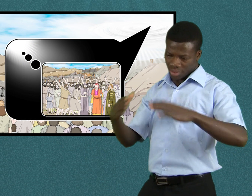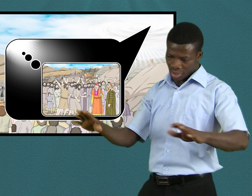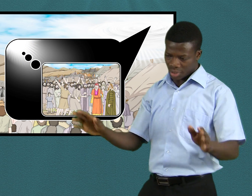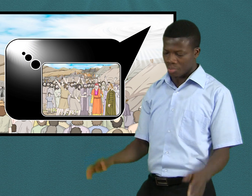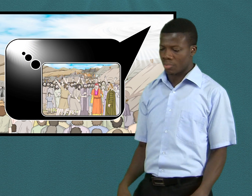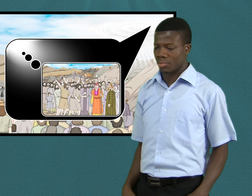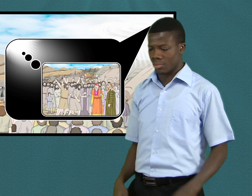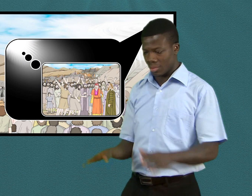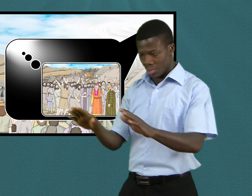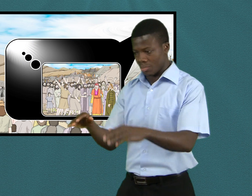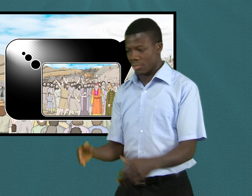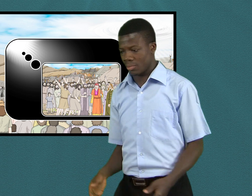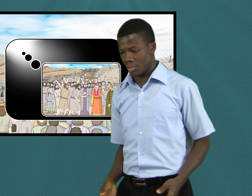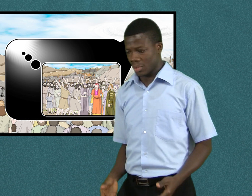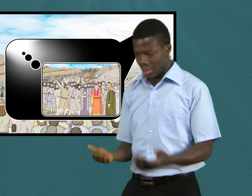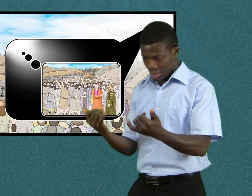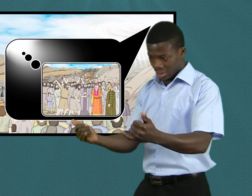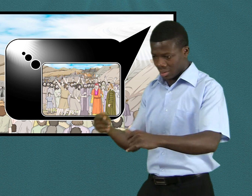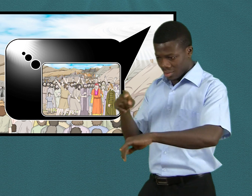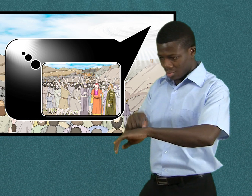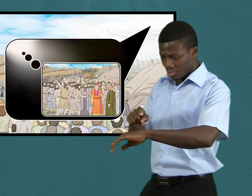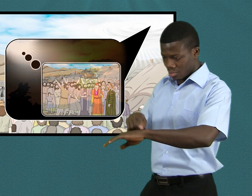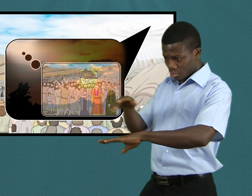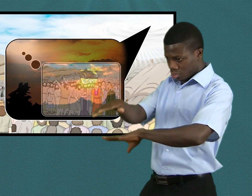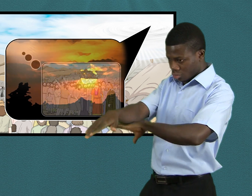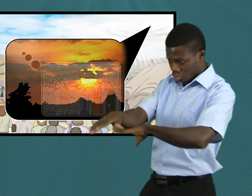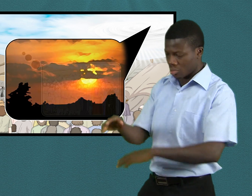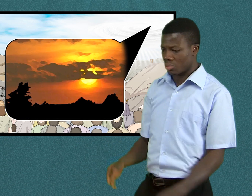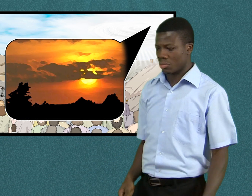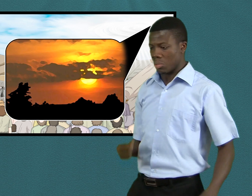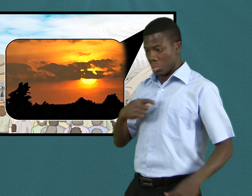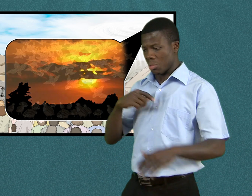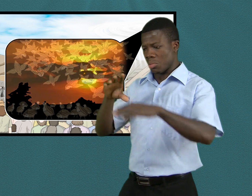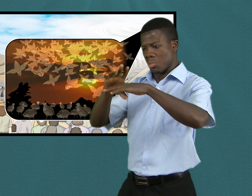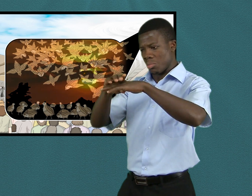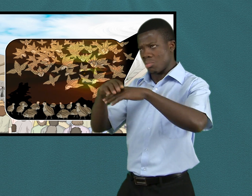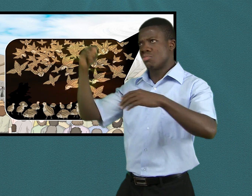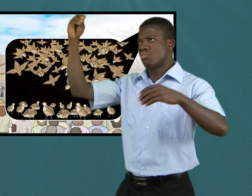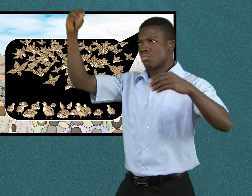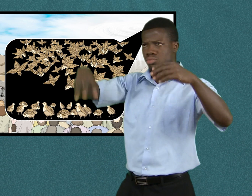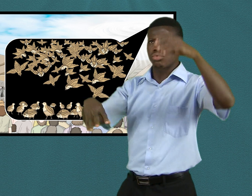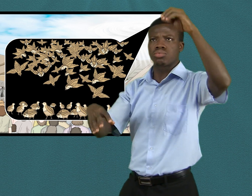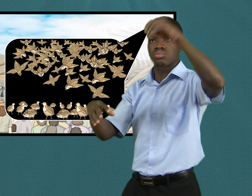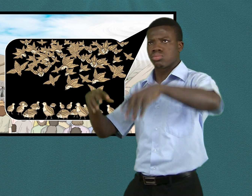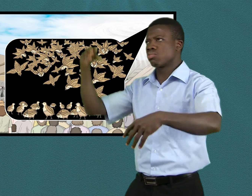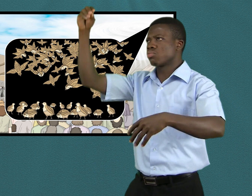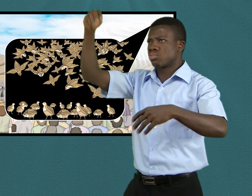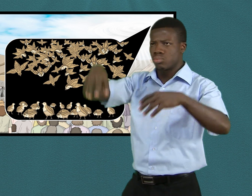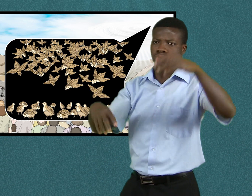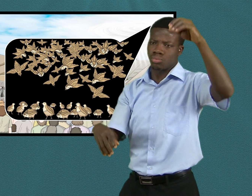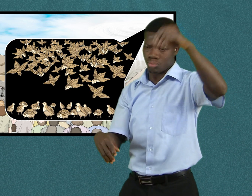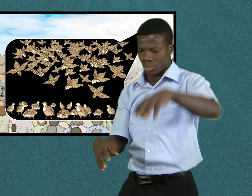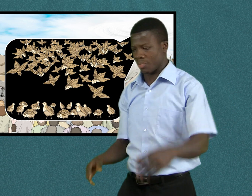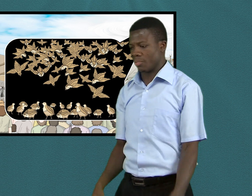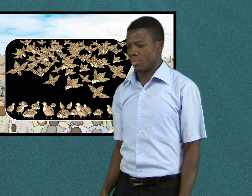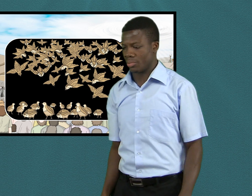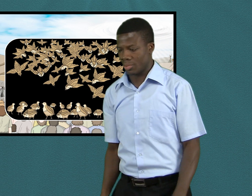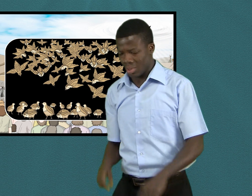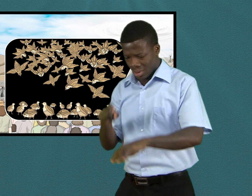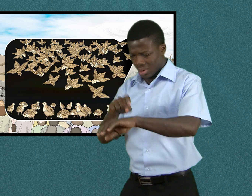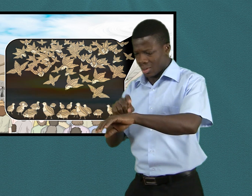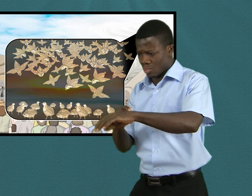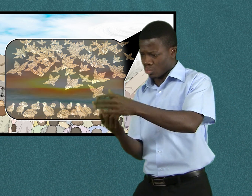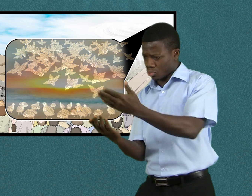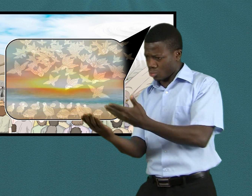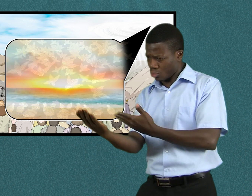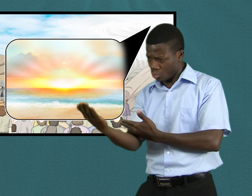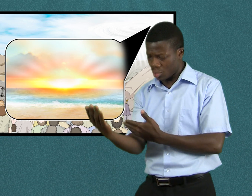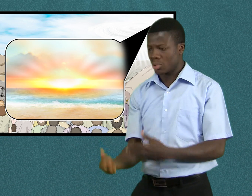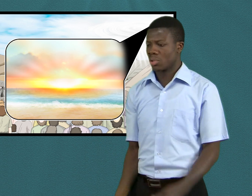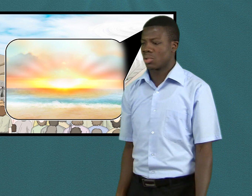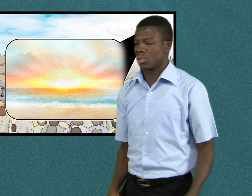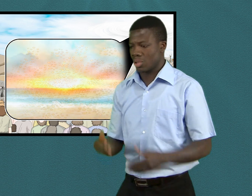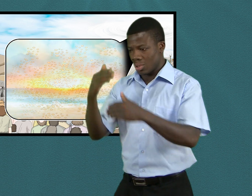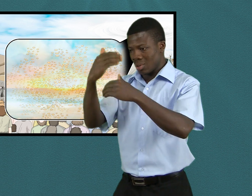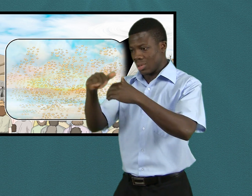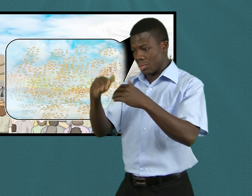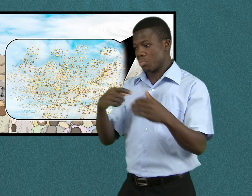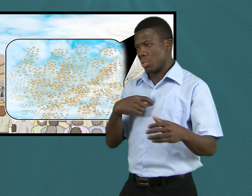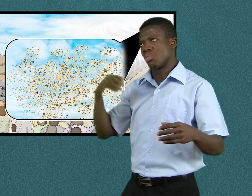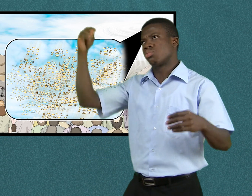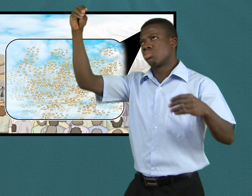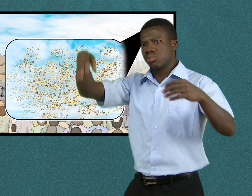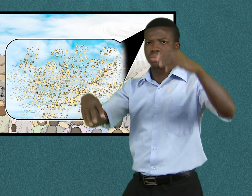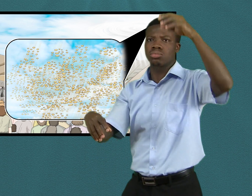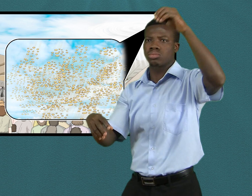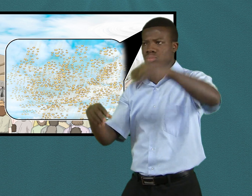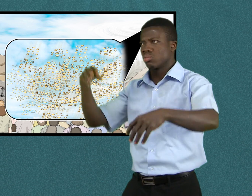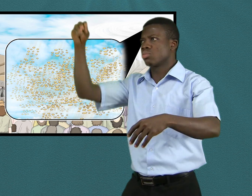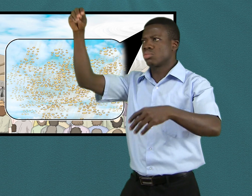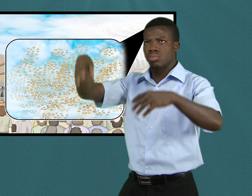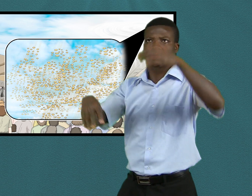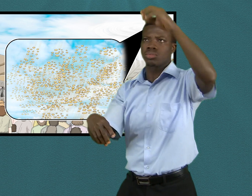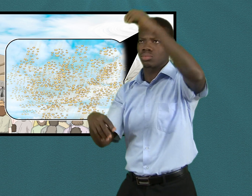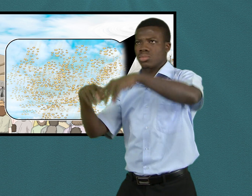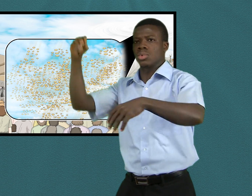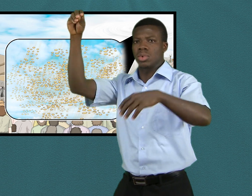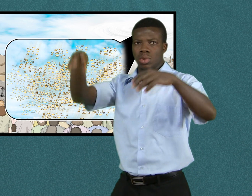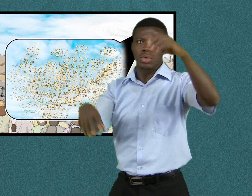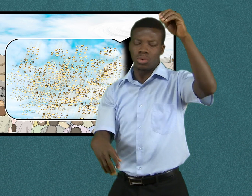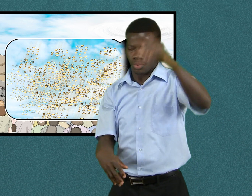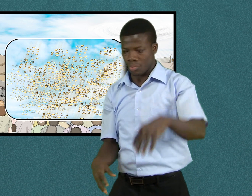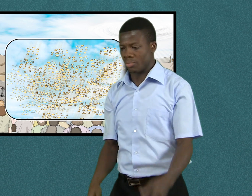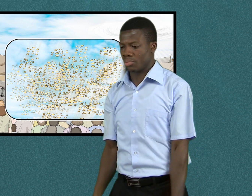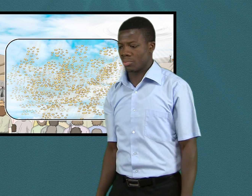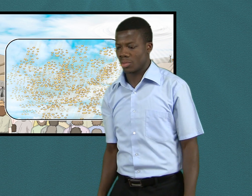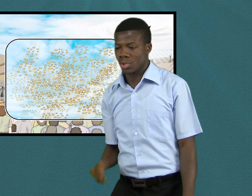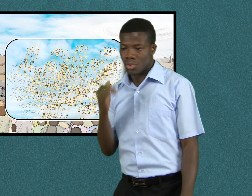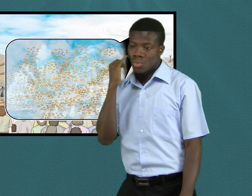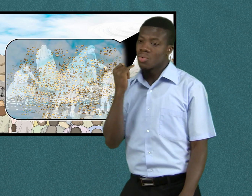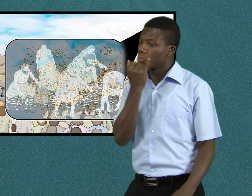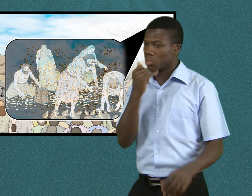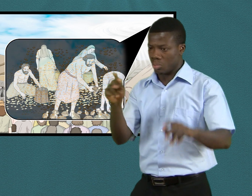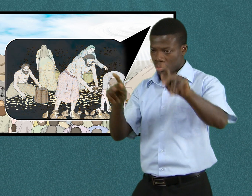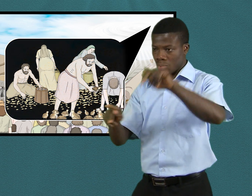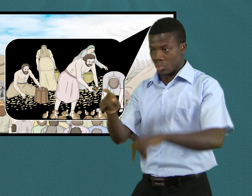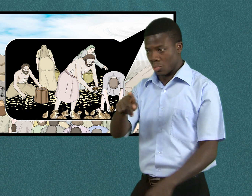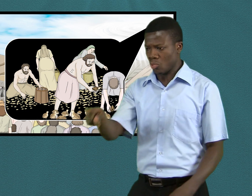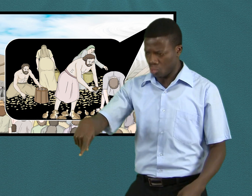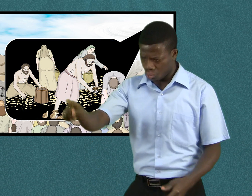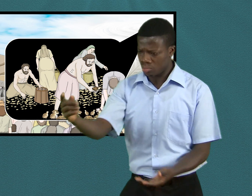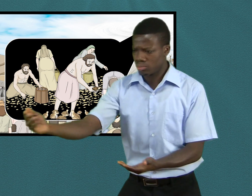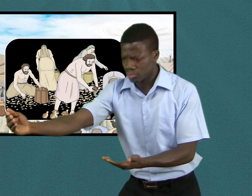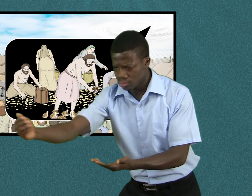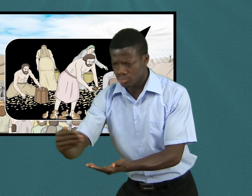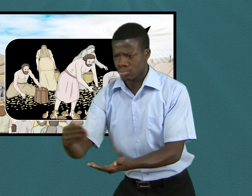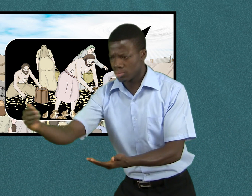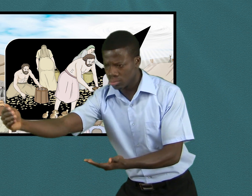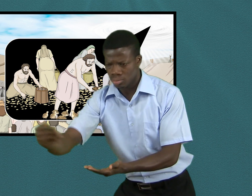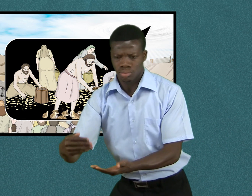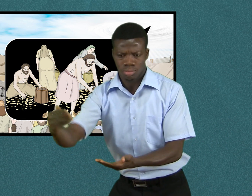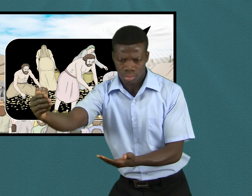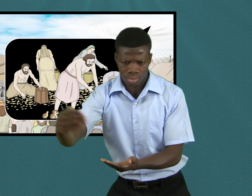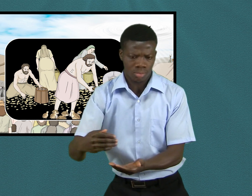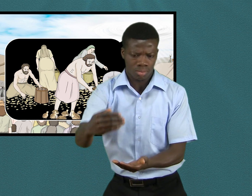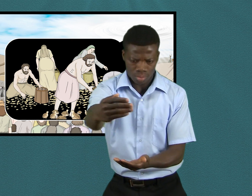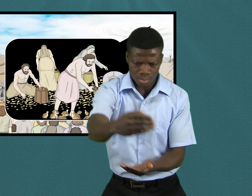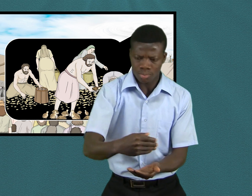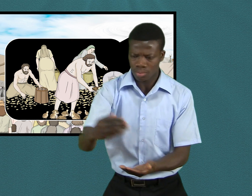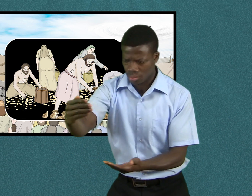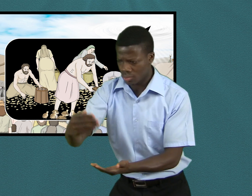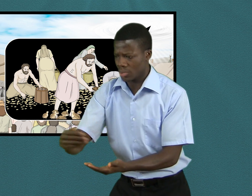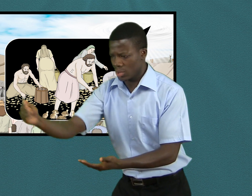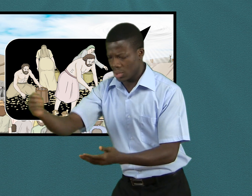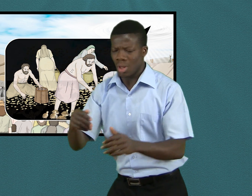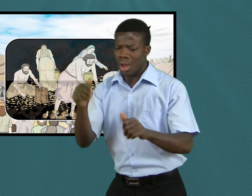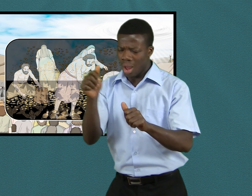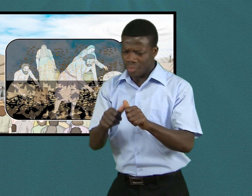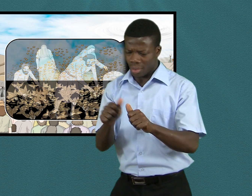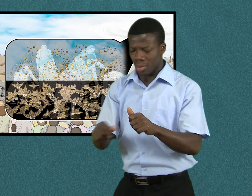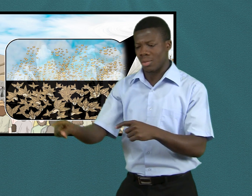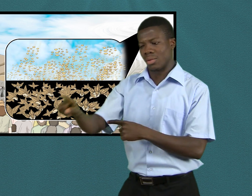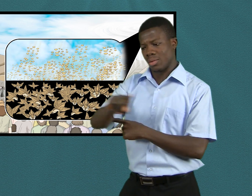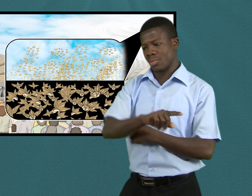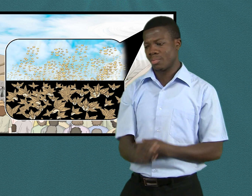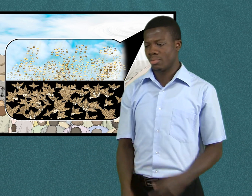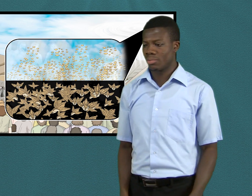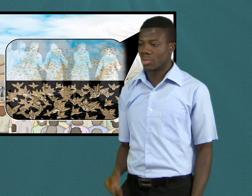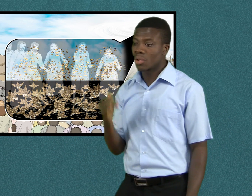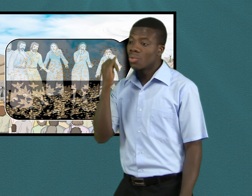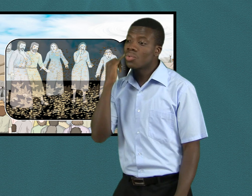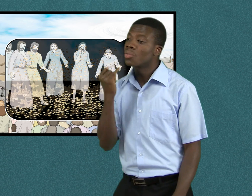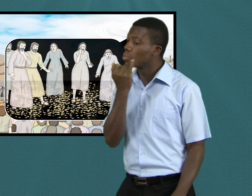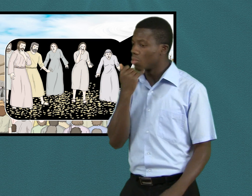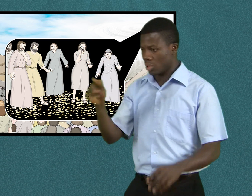Tell them, ‘At twilight you will eat meat, and in the morning you will be filled with bread.